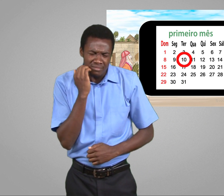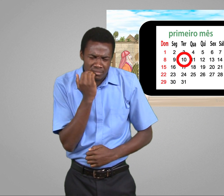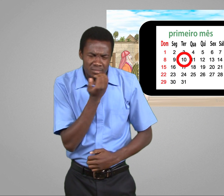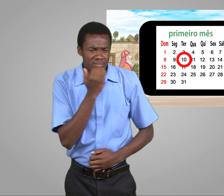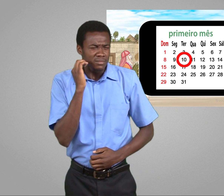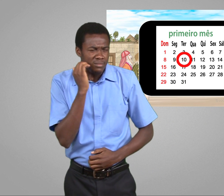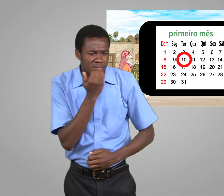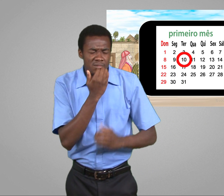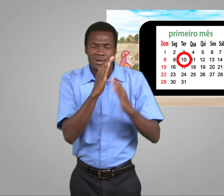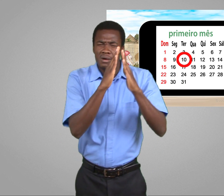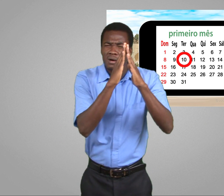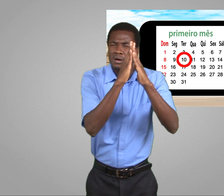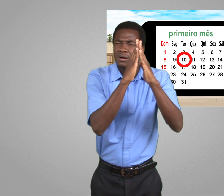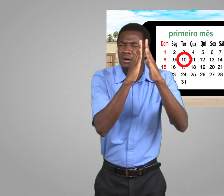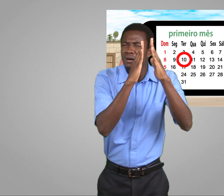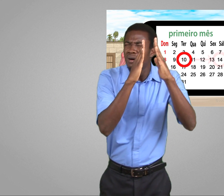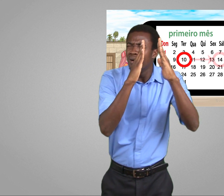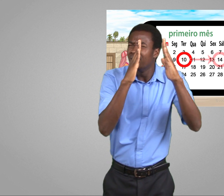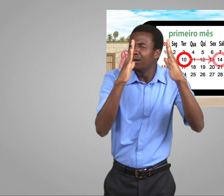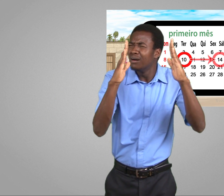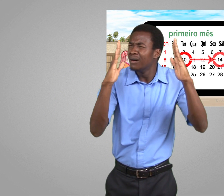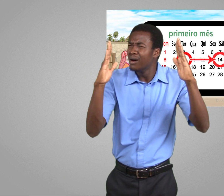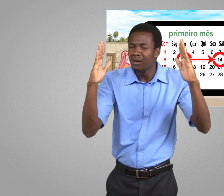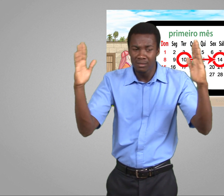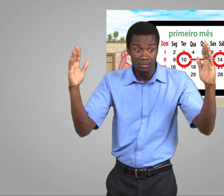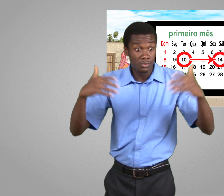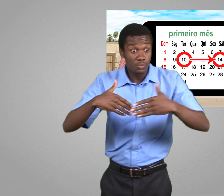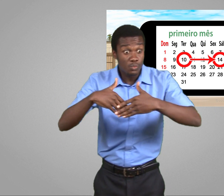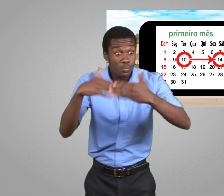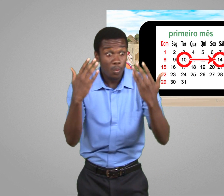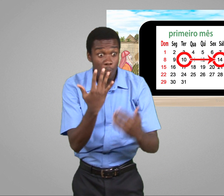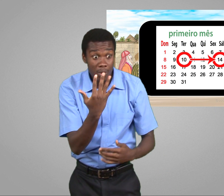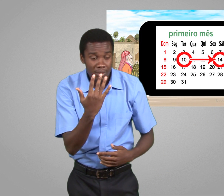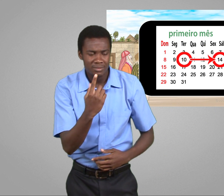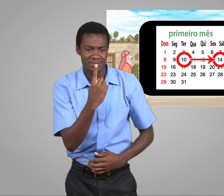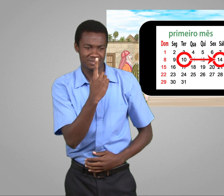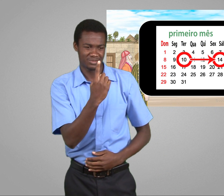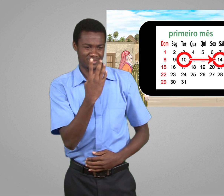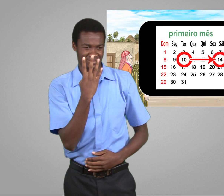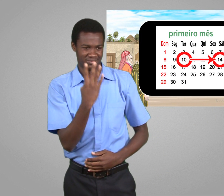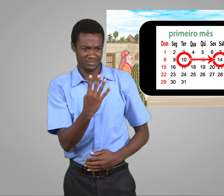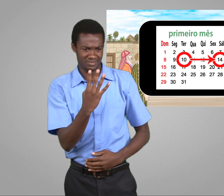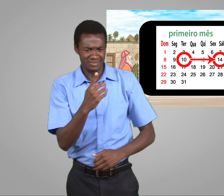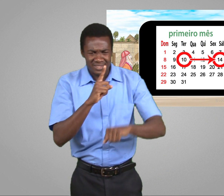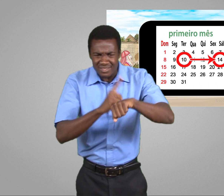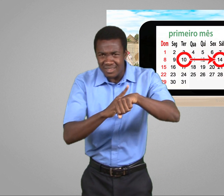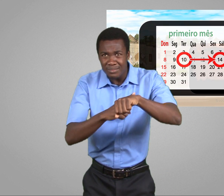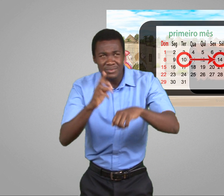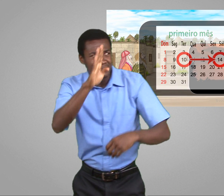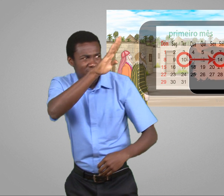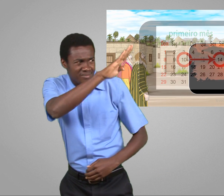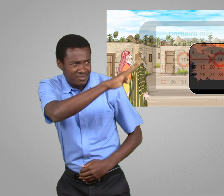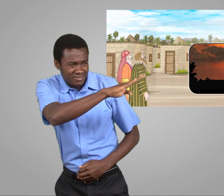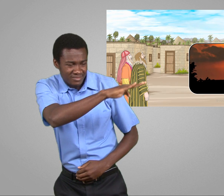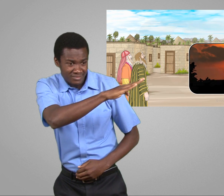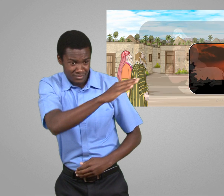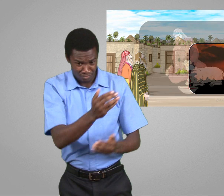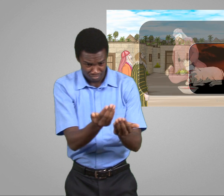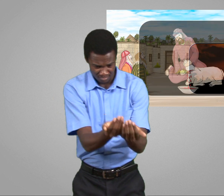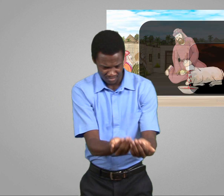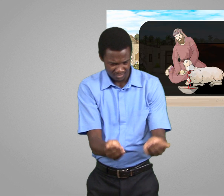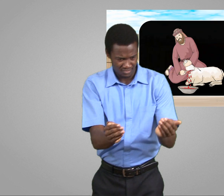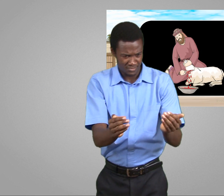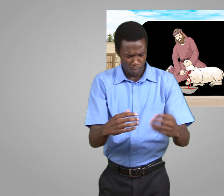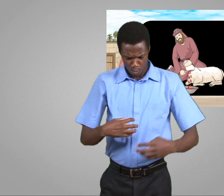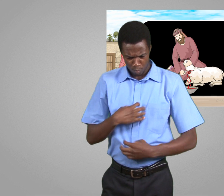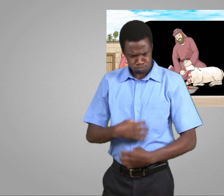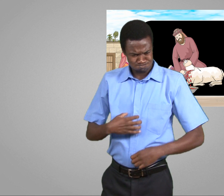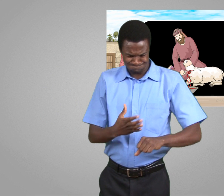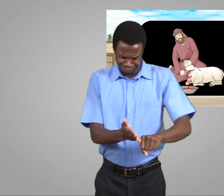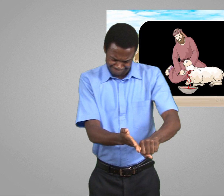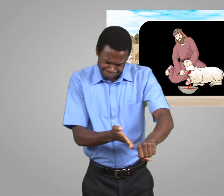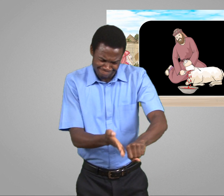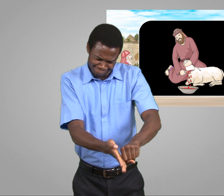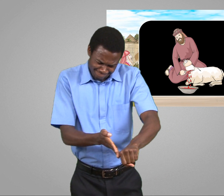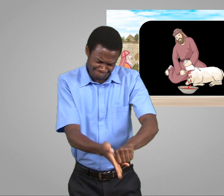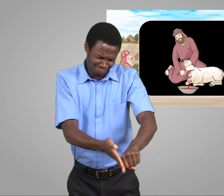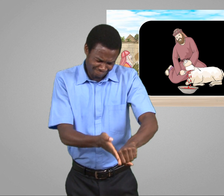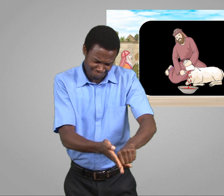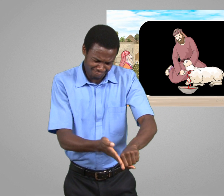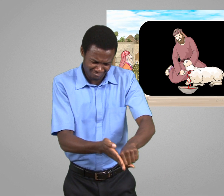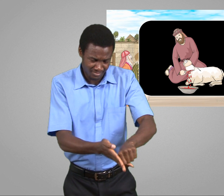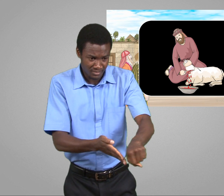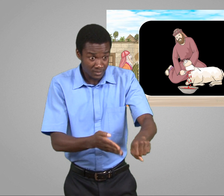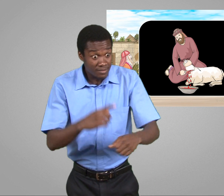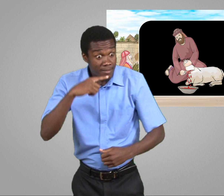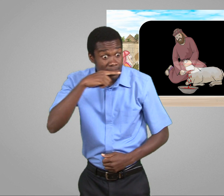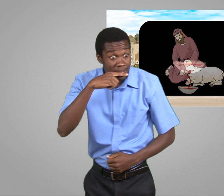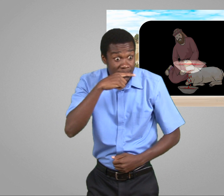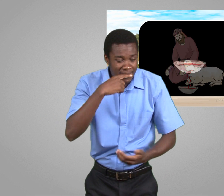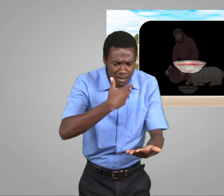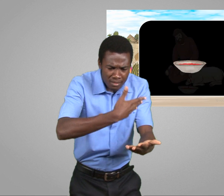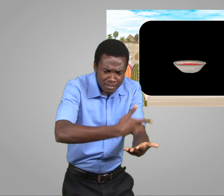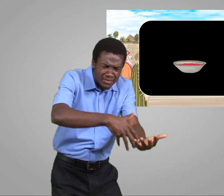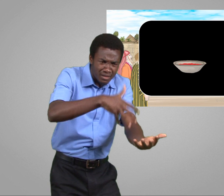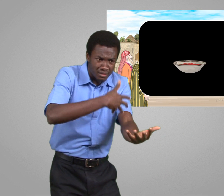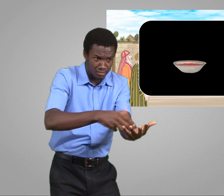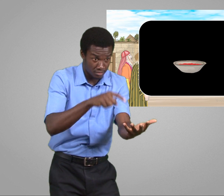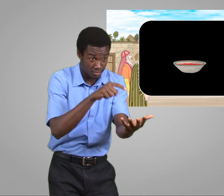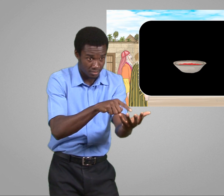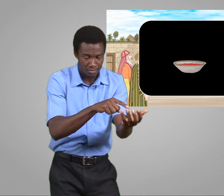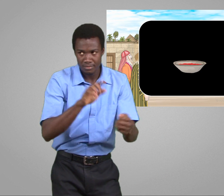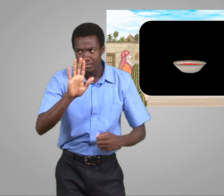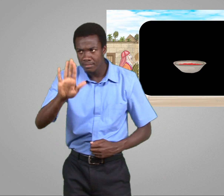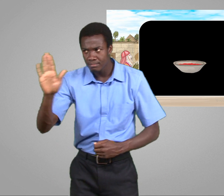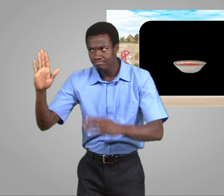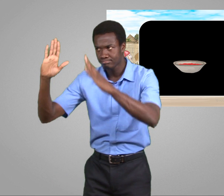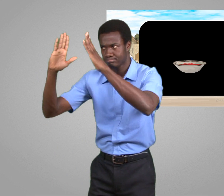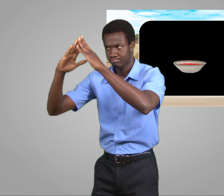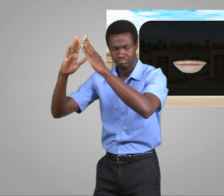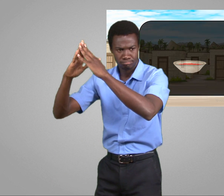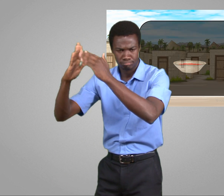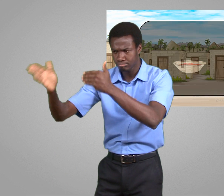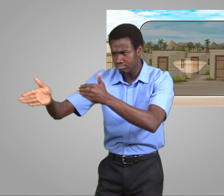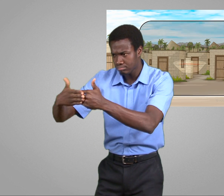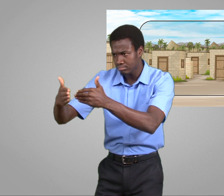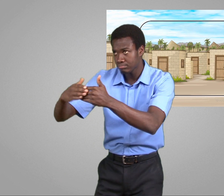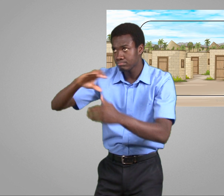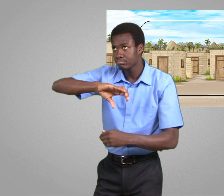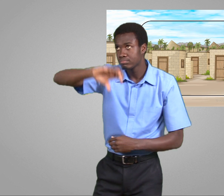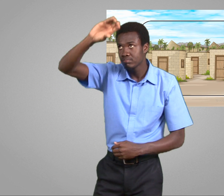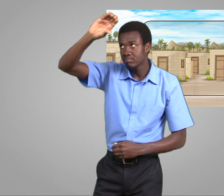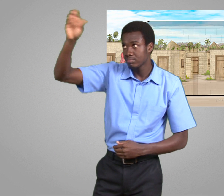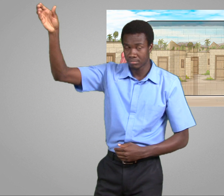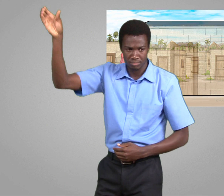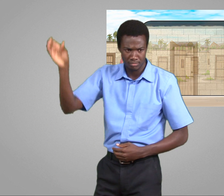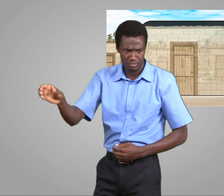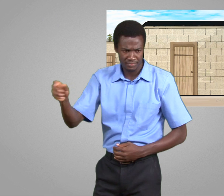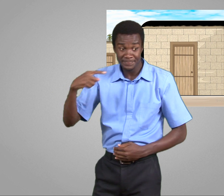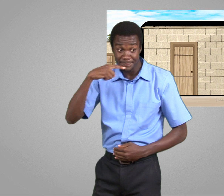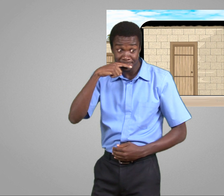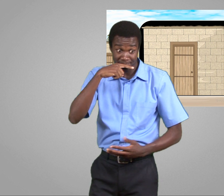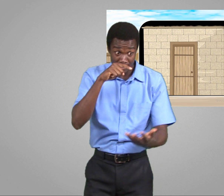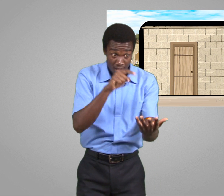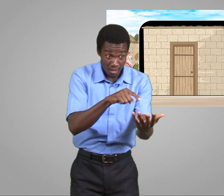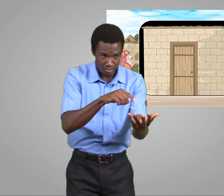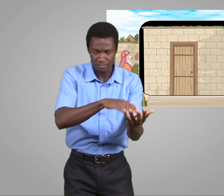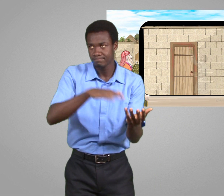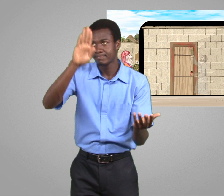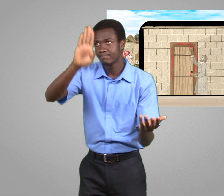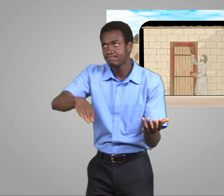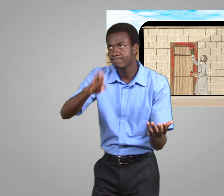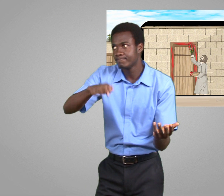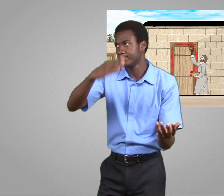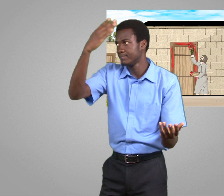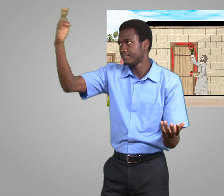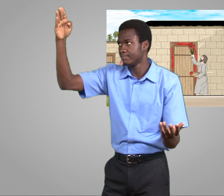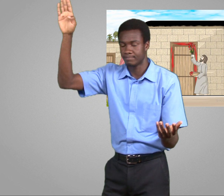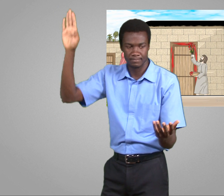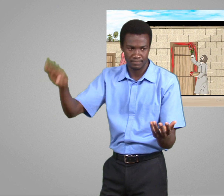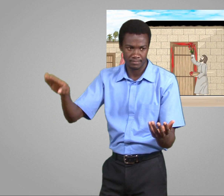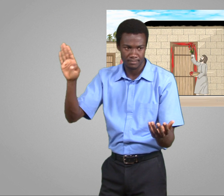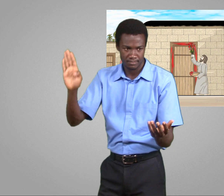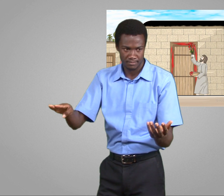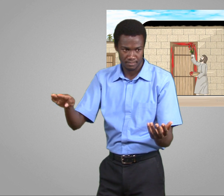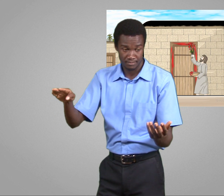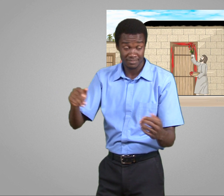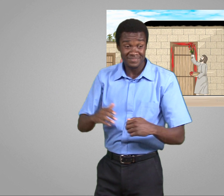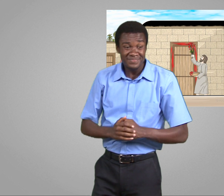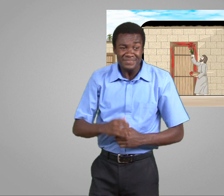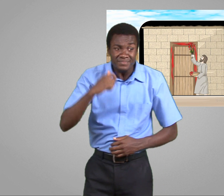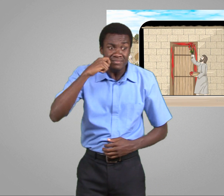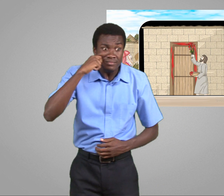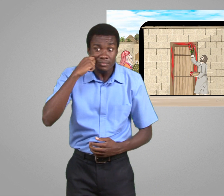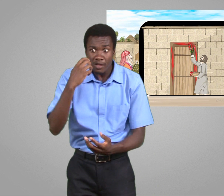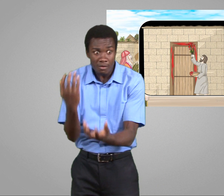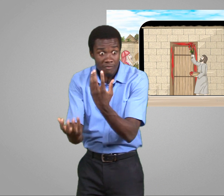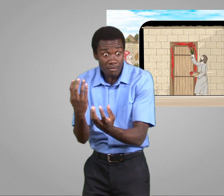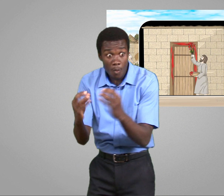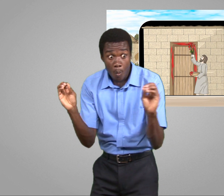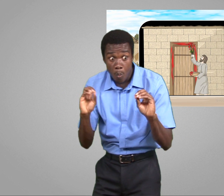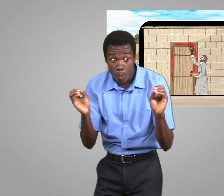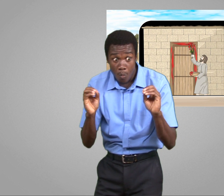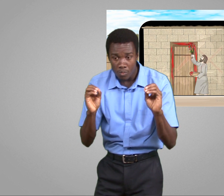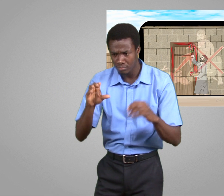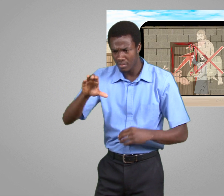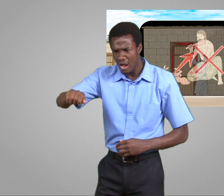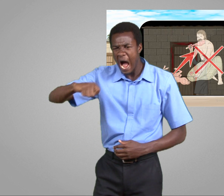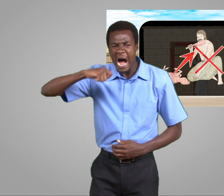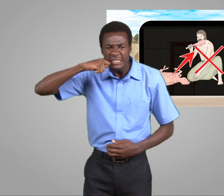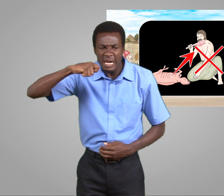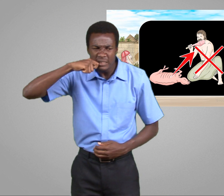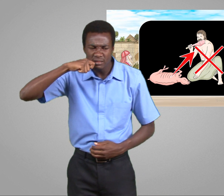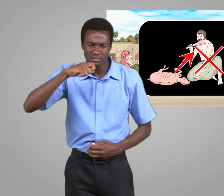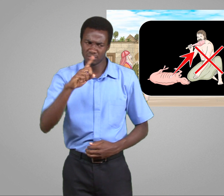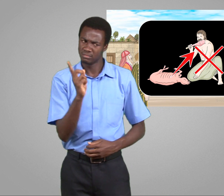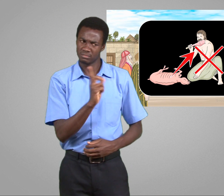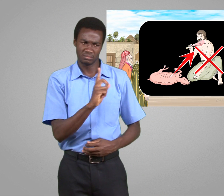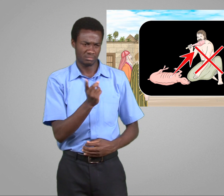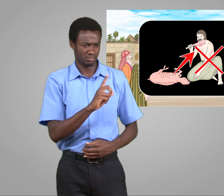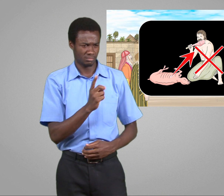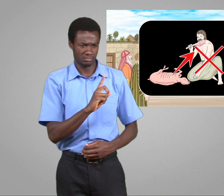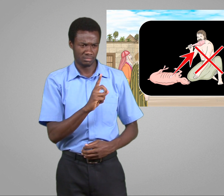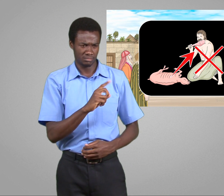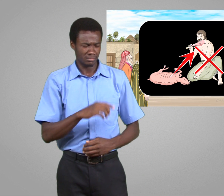You must keep it until the fourteenth day of the month, when the whole assembly of the congregation of Israel will slaughter the animals at twilight. They are to take some of the blood and put it on the sides and tops of the doorframes of the houses where they eat the lambs. They are to eat the meat that night, roasted over the fire, along with unleavened bread and bitter herbs.